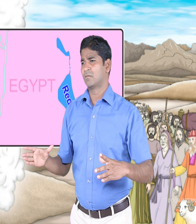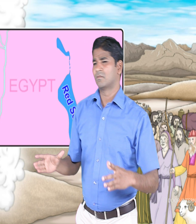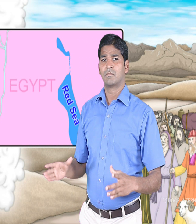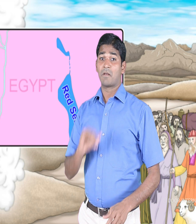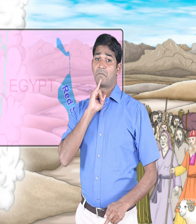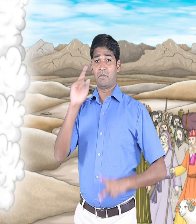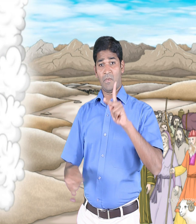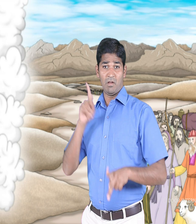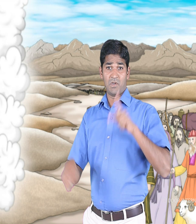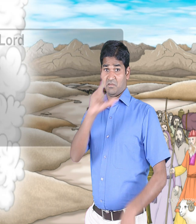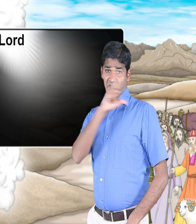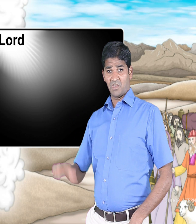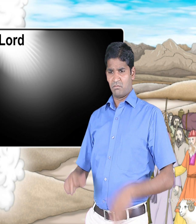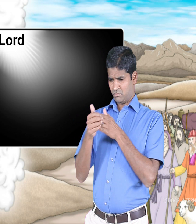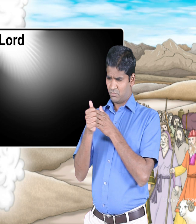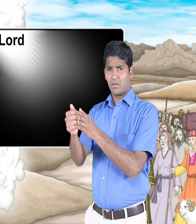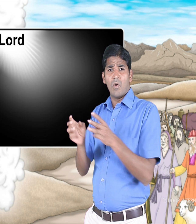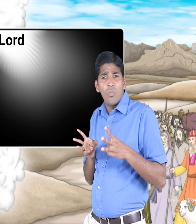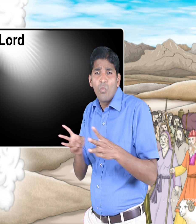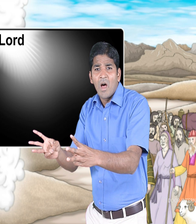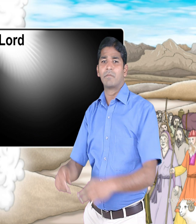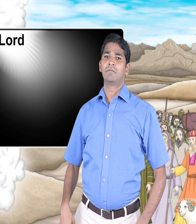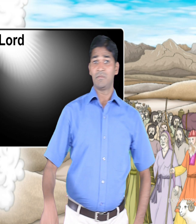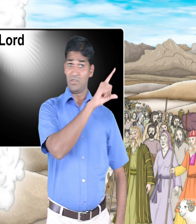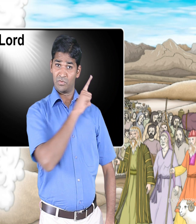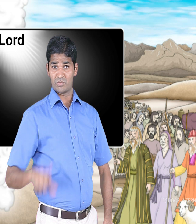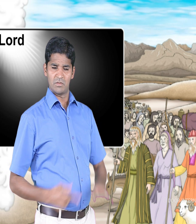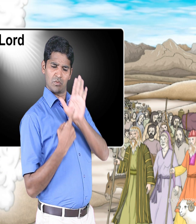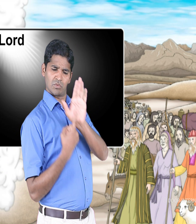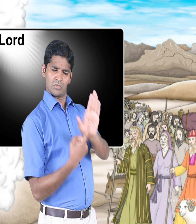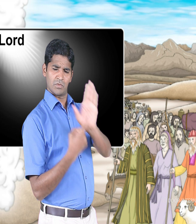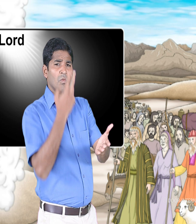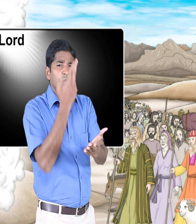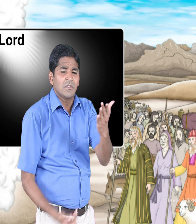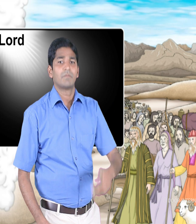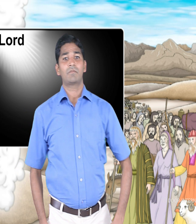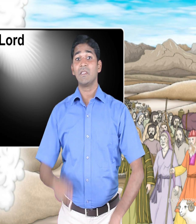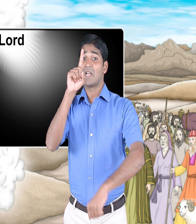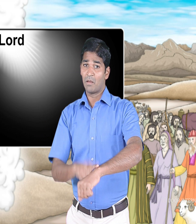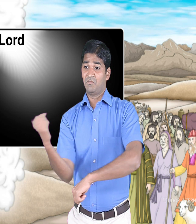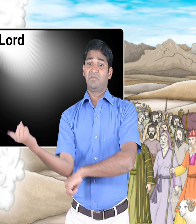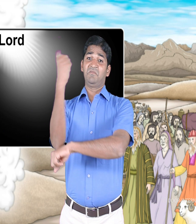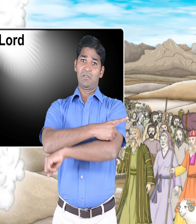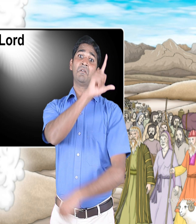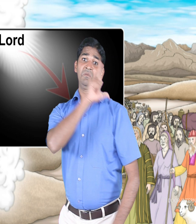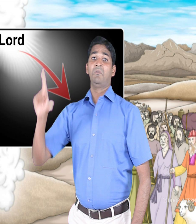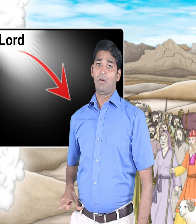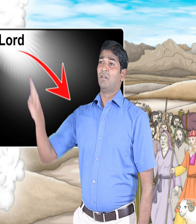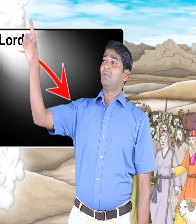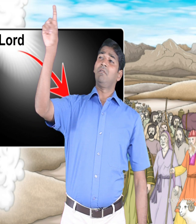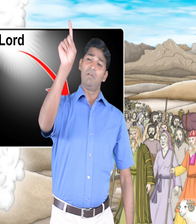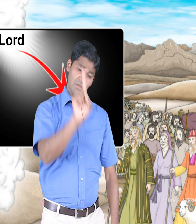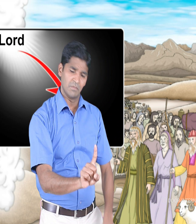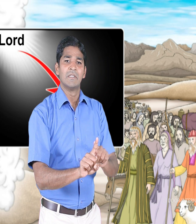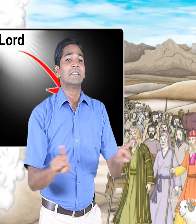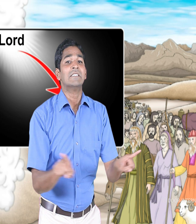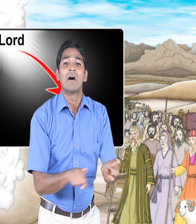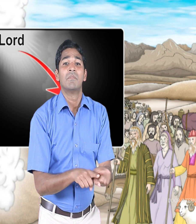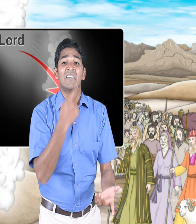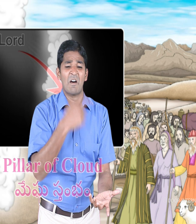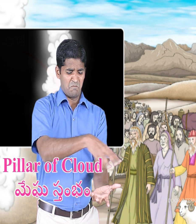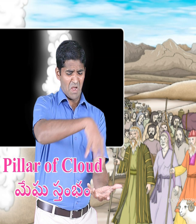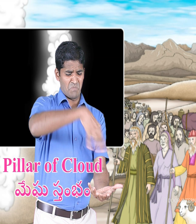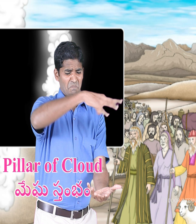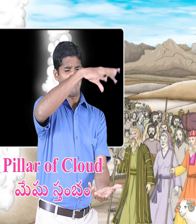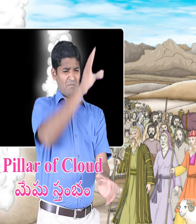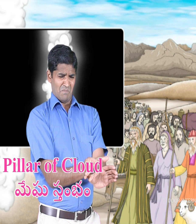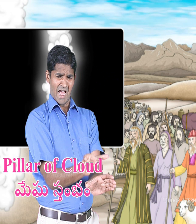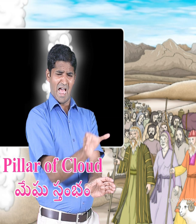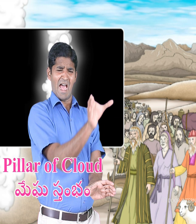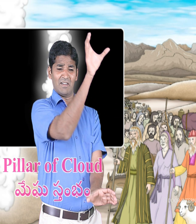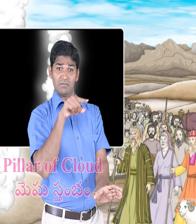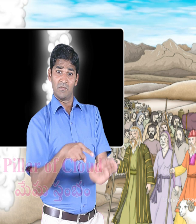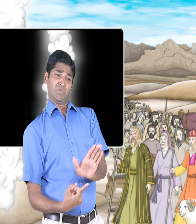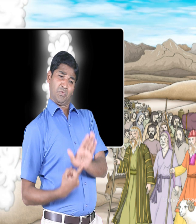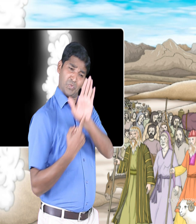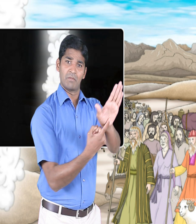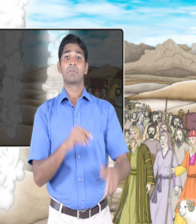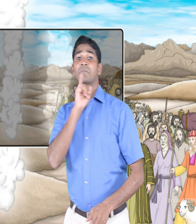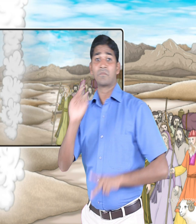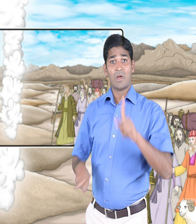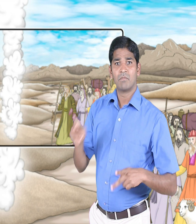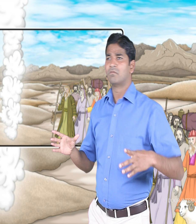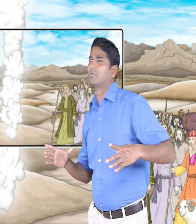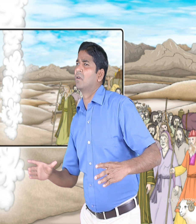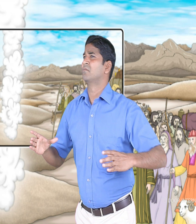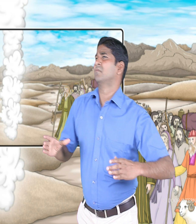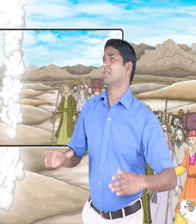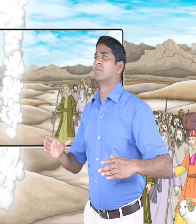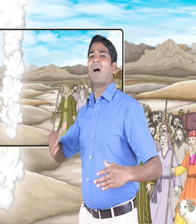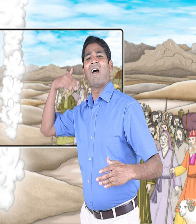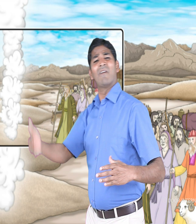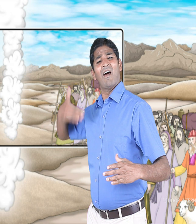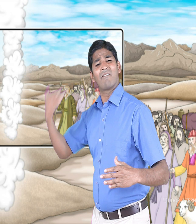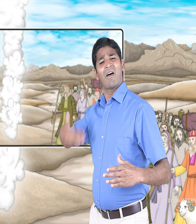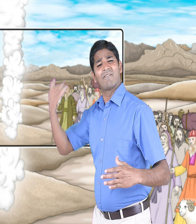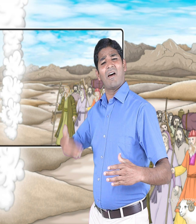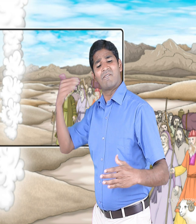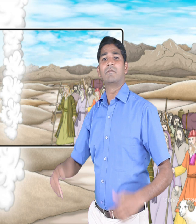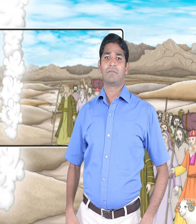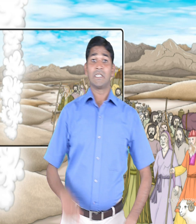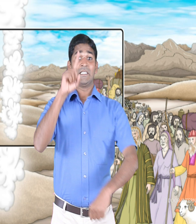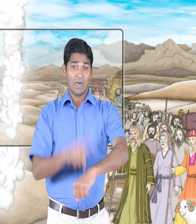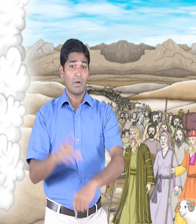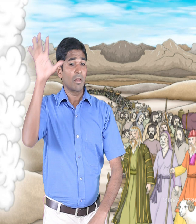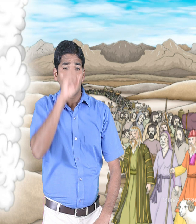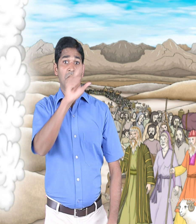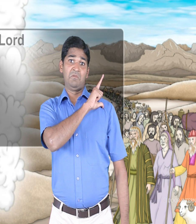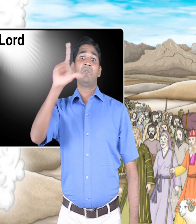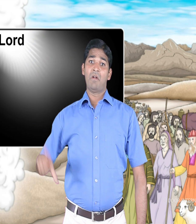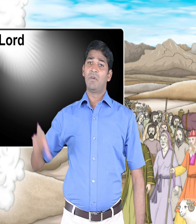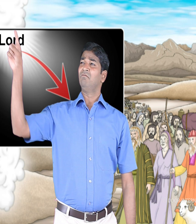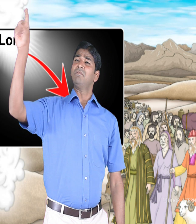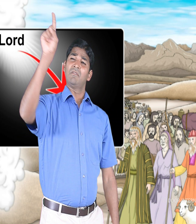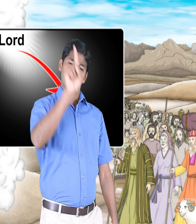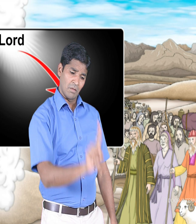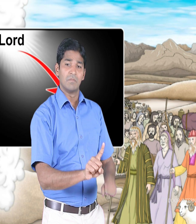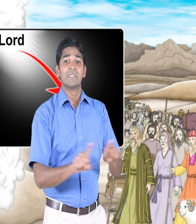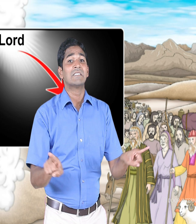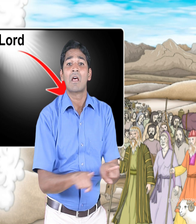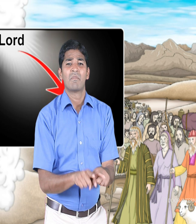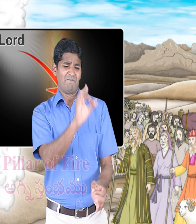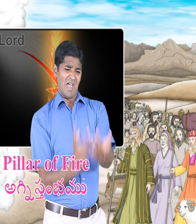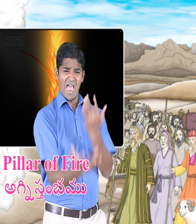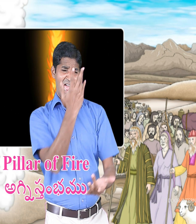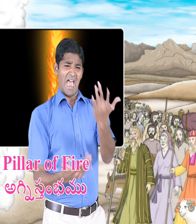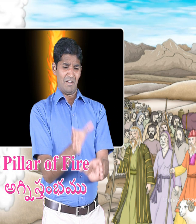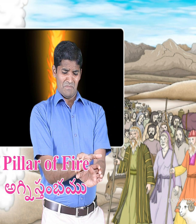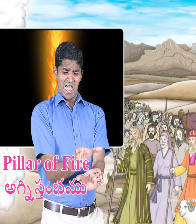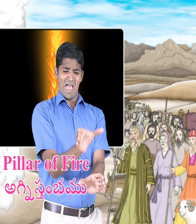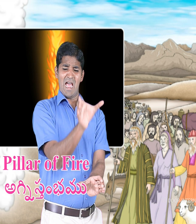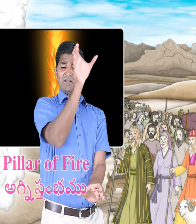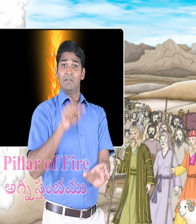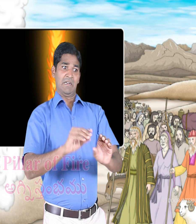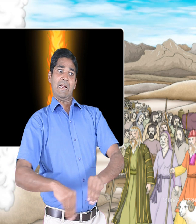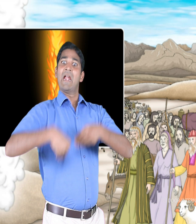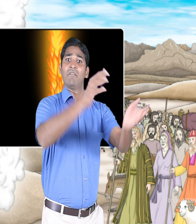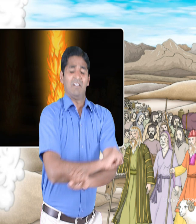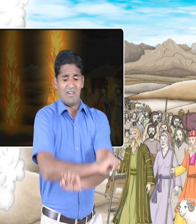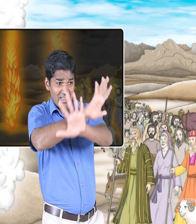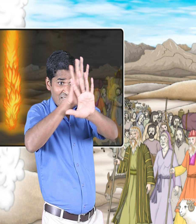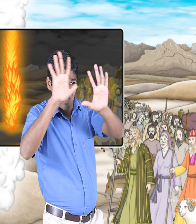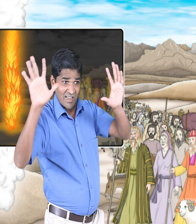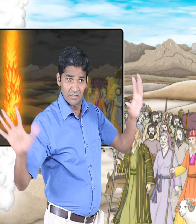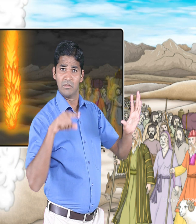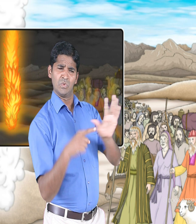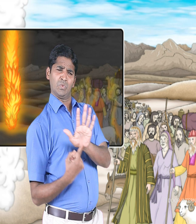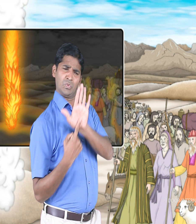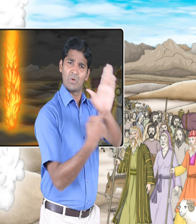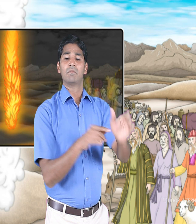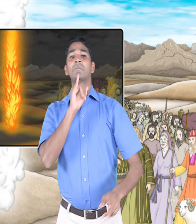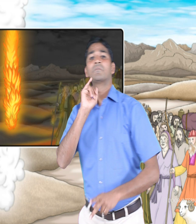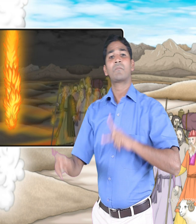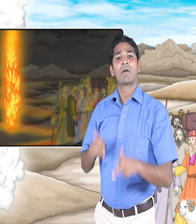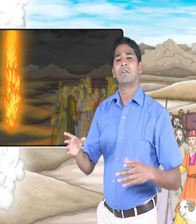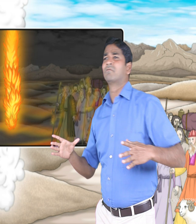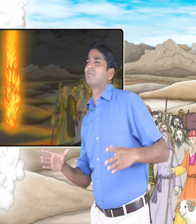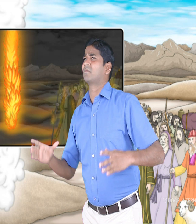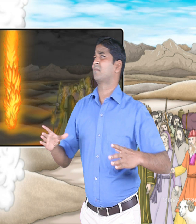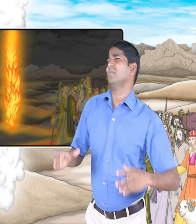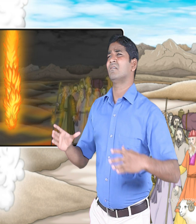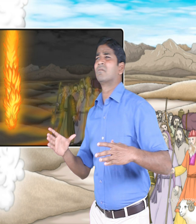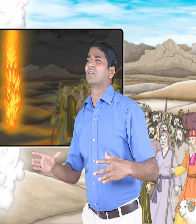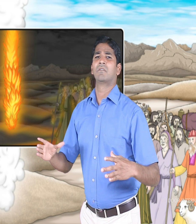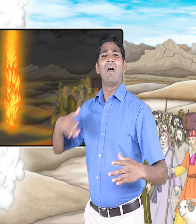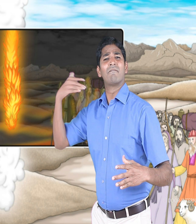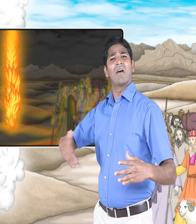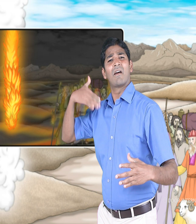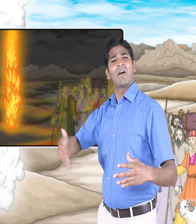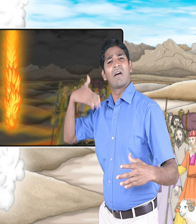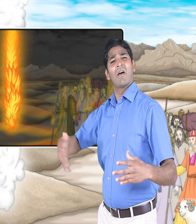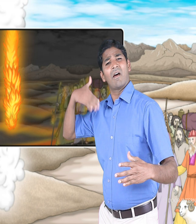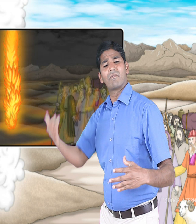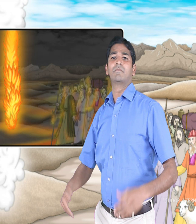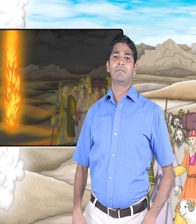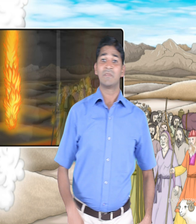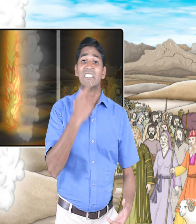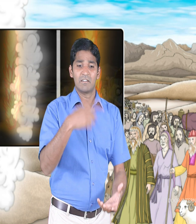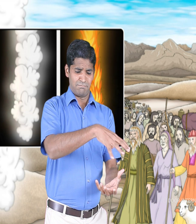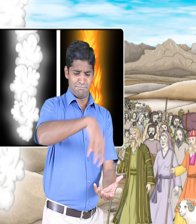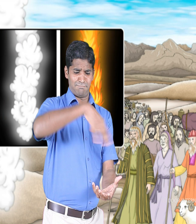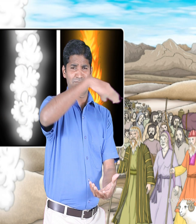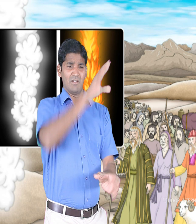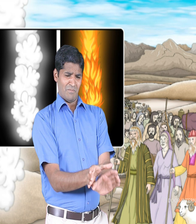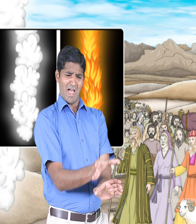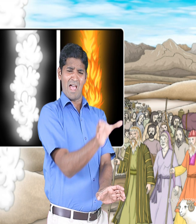And the LORD went before them in a pillar of cloud to guide their way by day, and in a pillar of fire to give them light by night, so that they could travel by day or night.